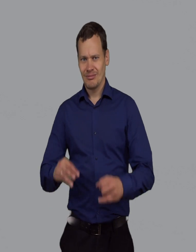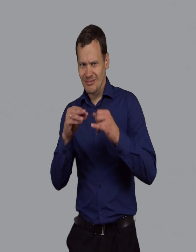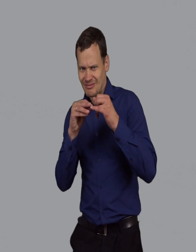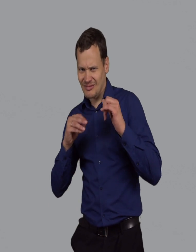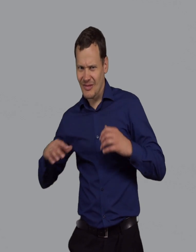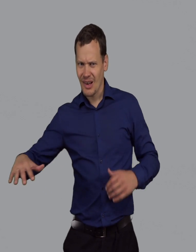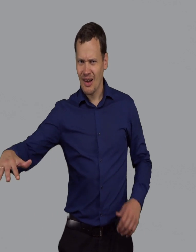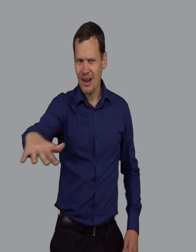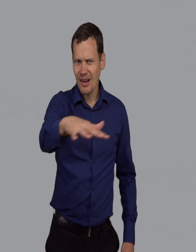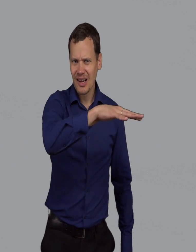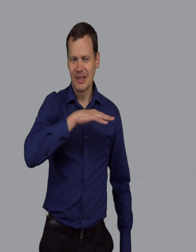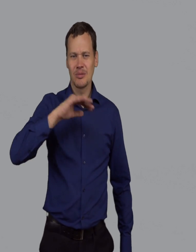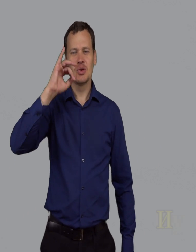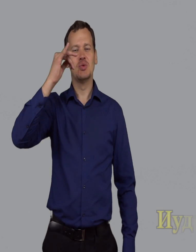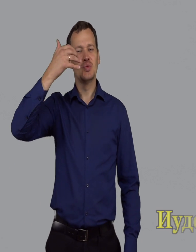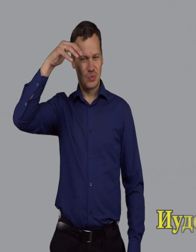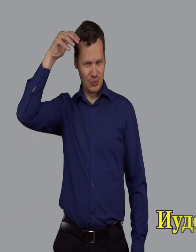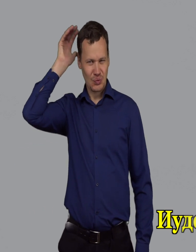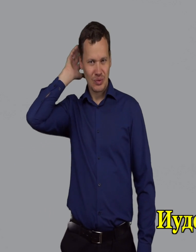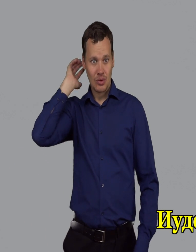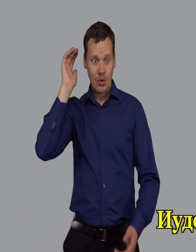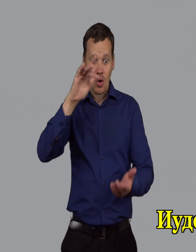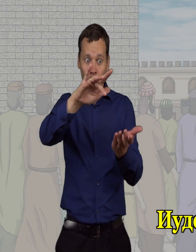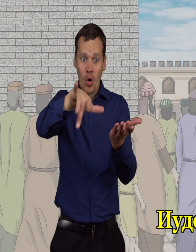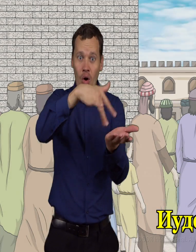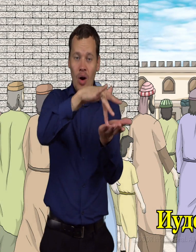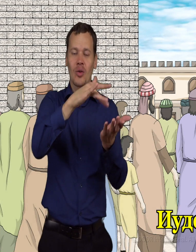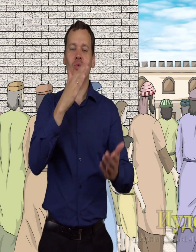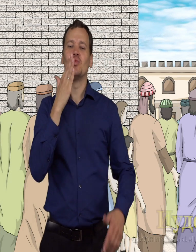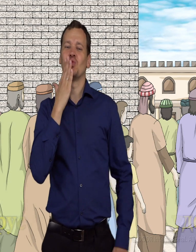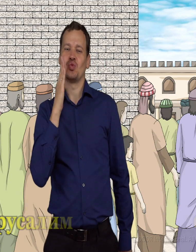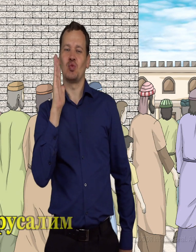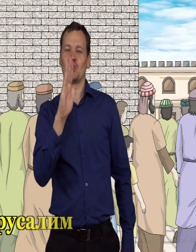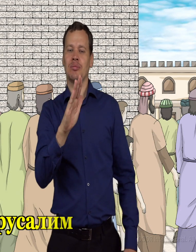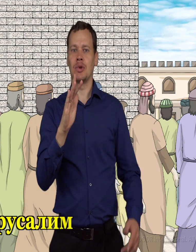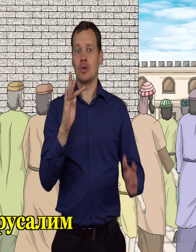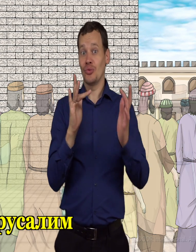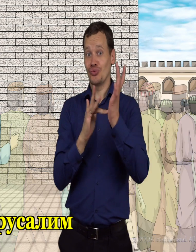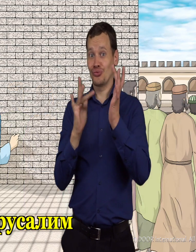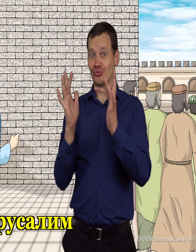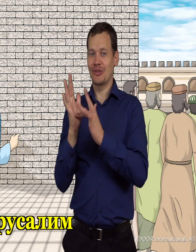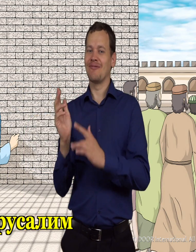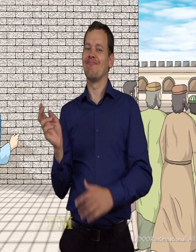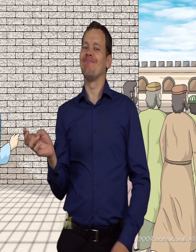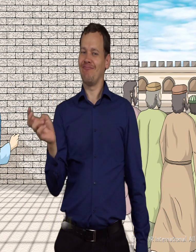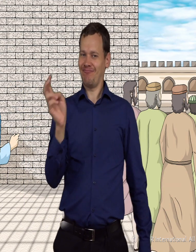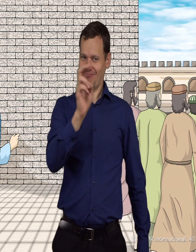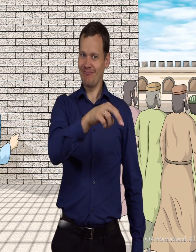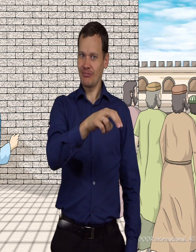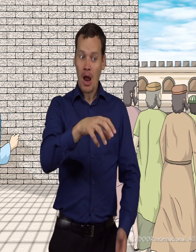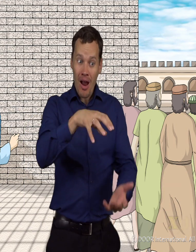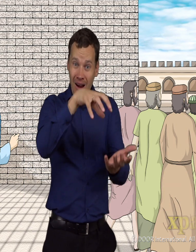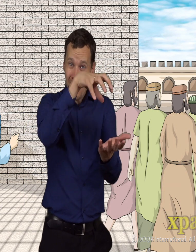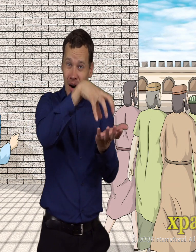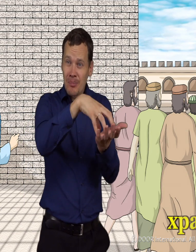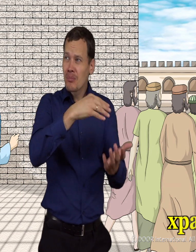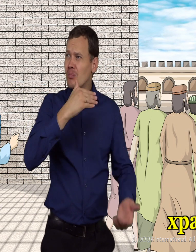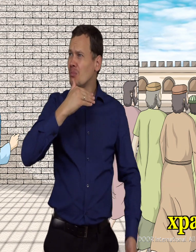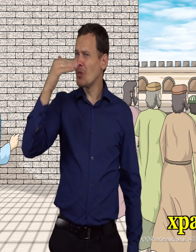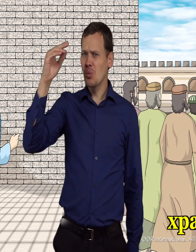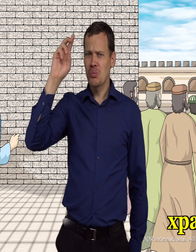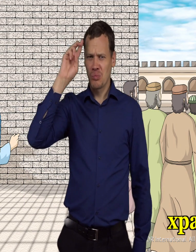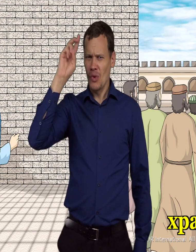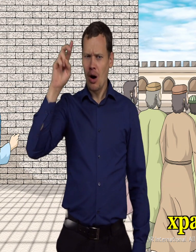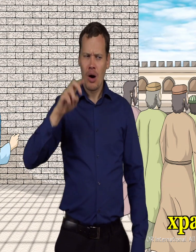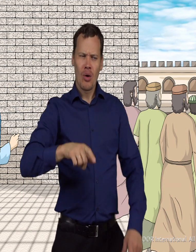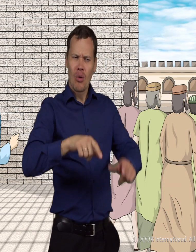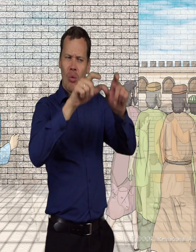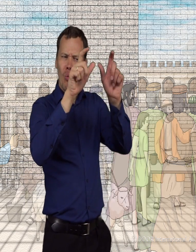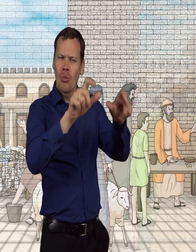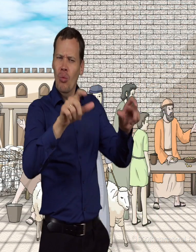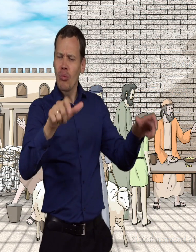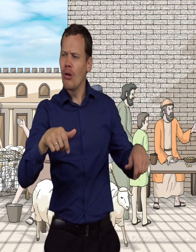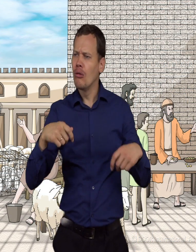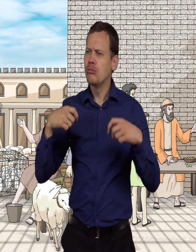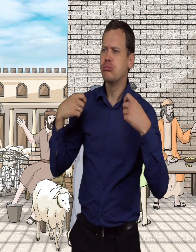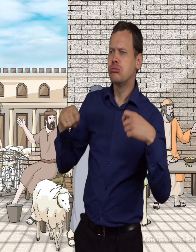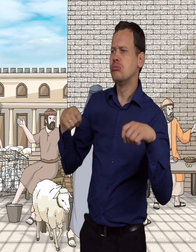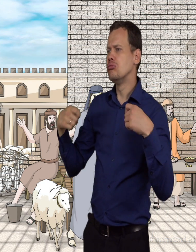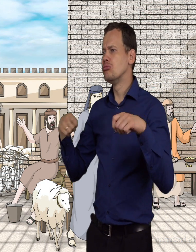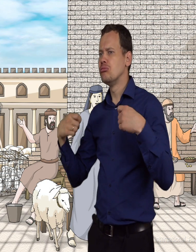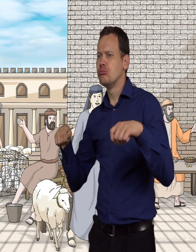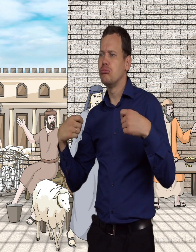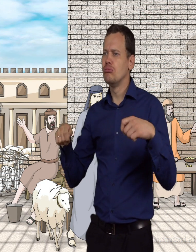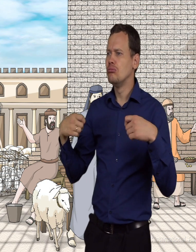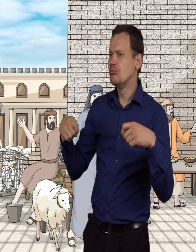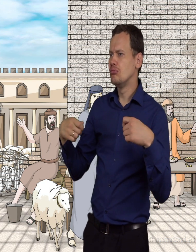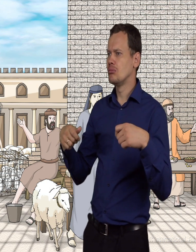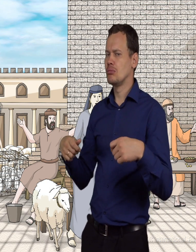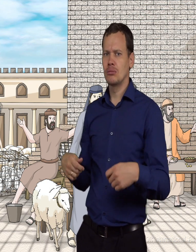When the Jewish Passover was near, Jesus went up to Jerusalem.